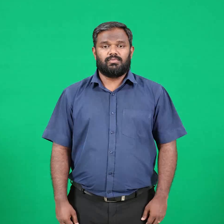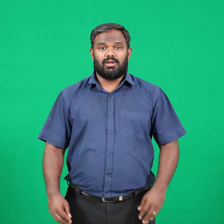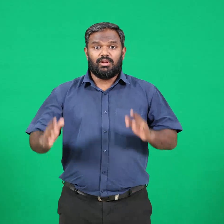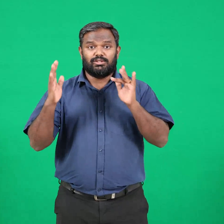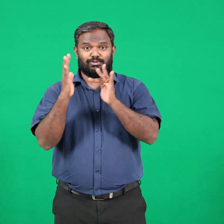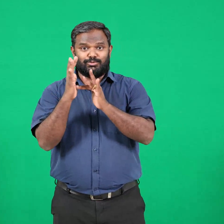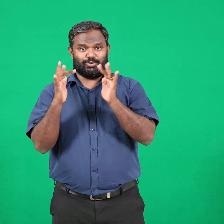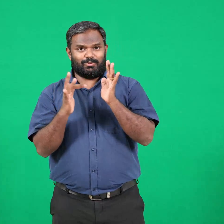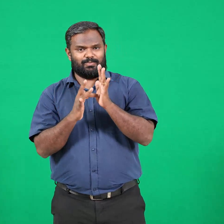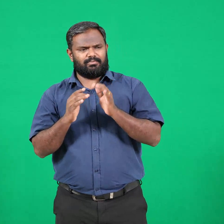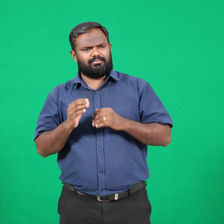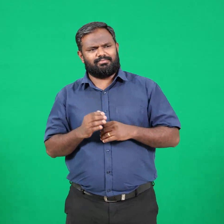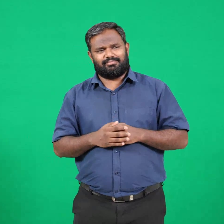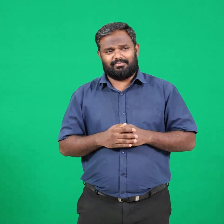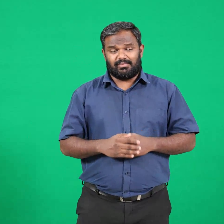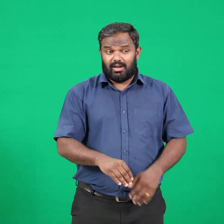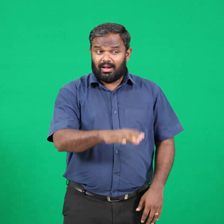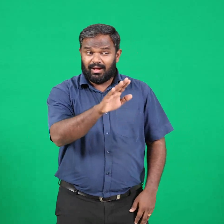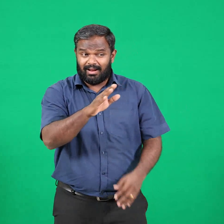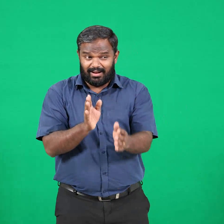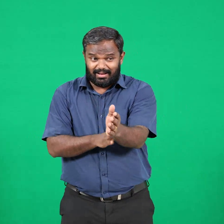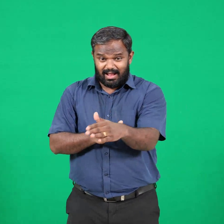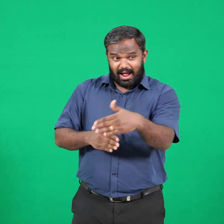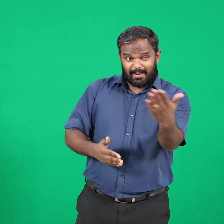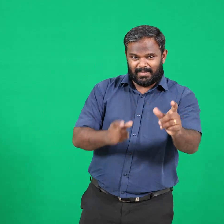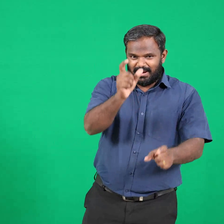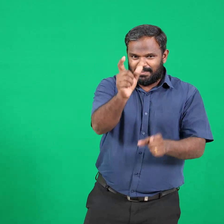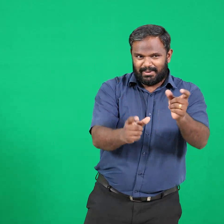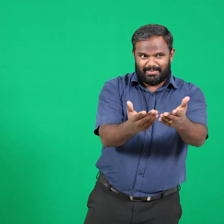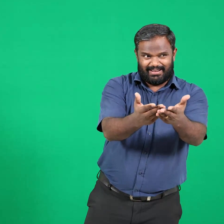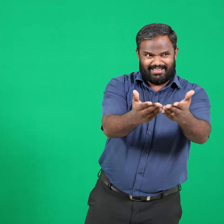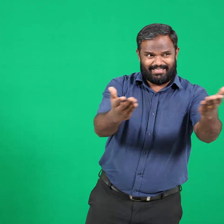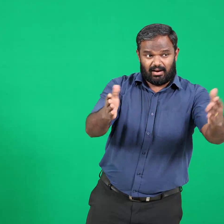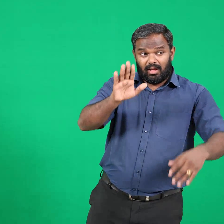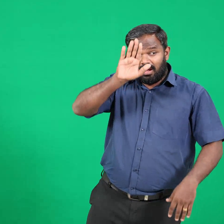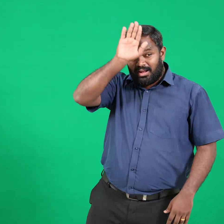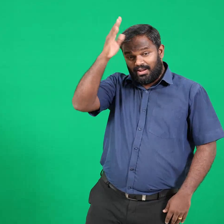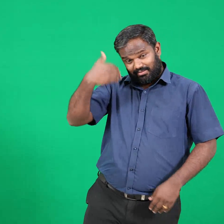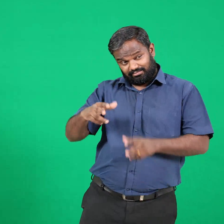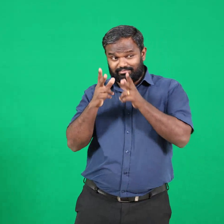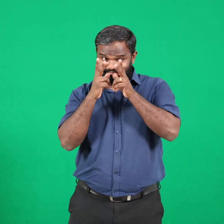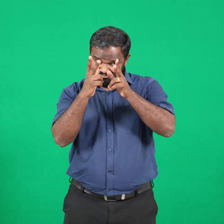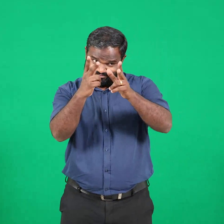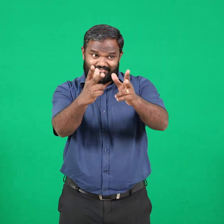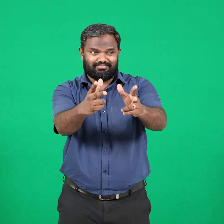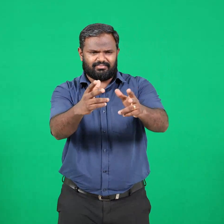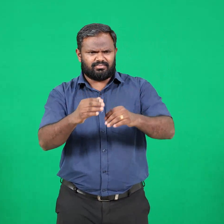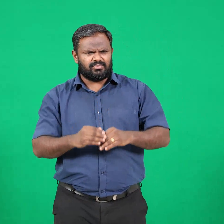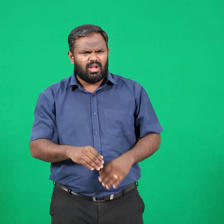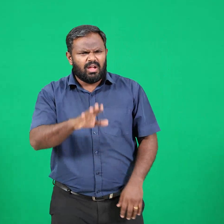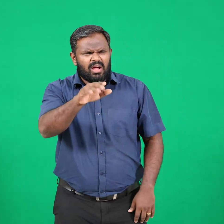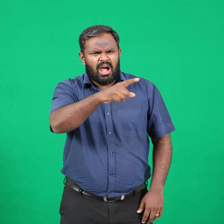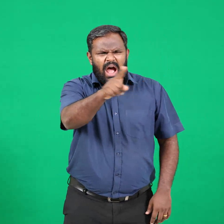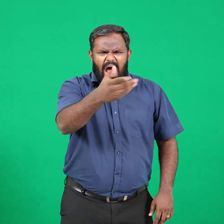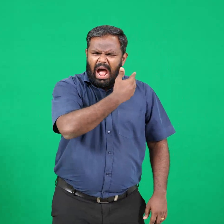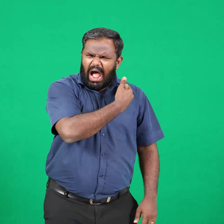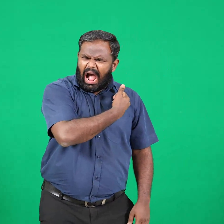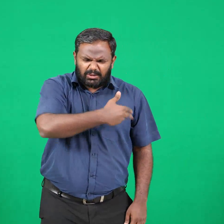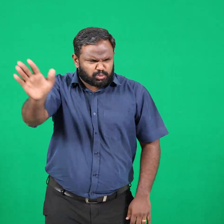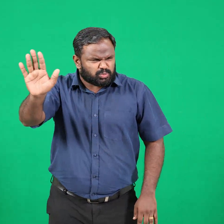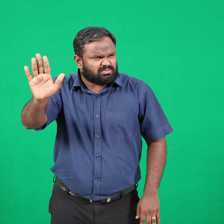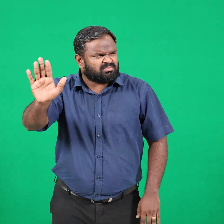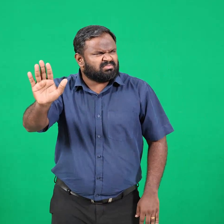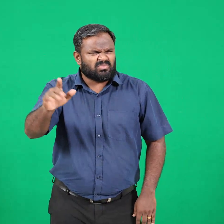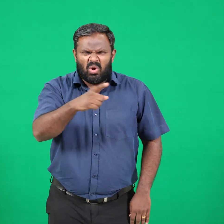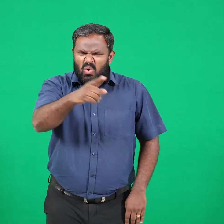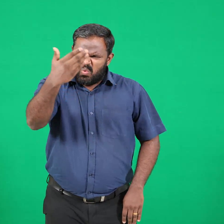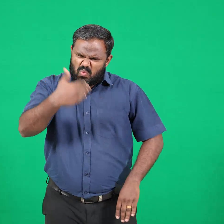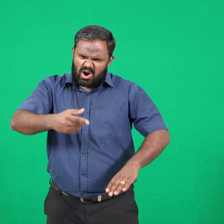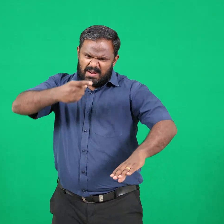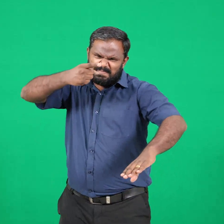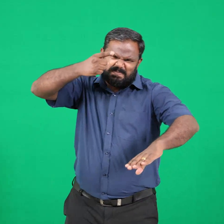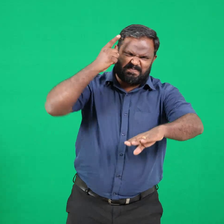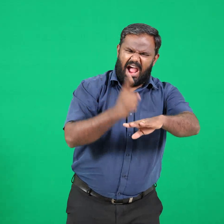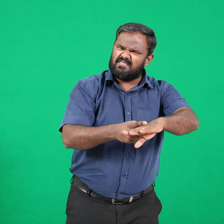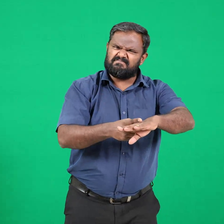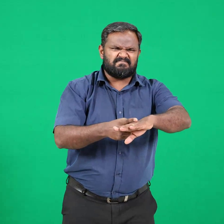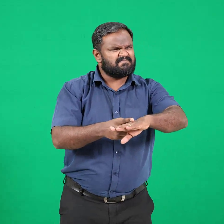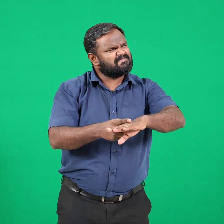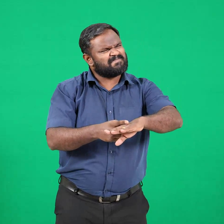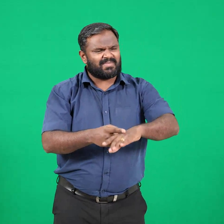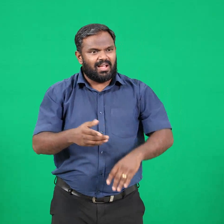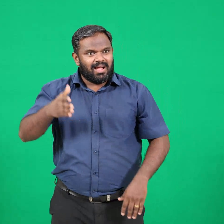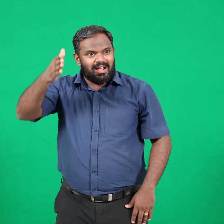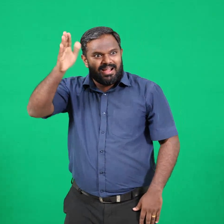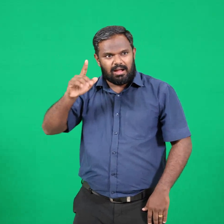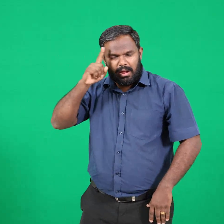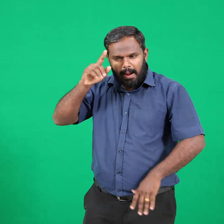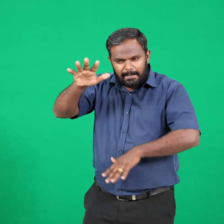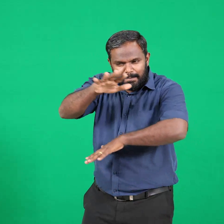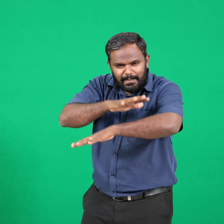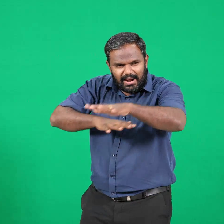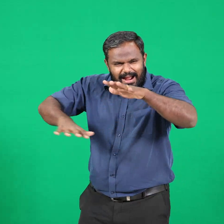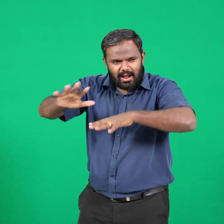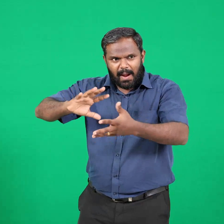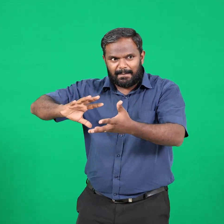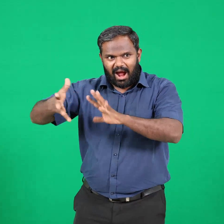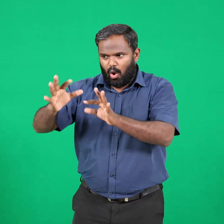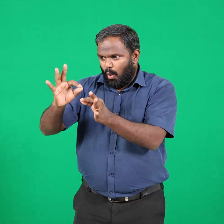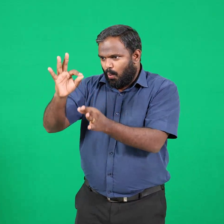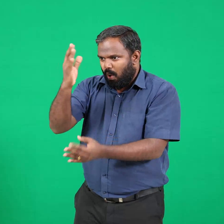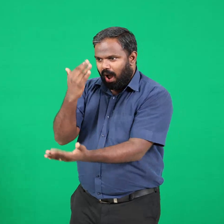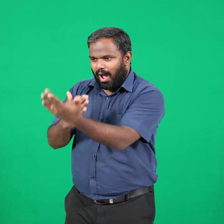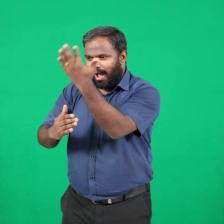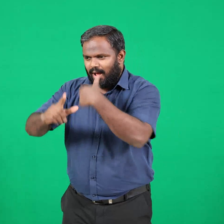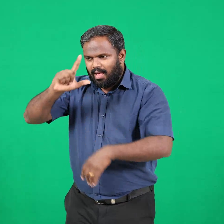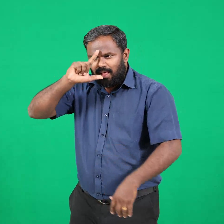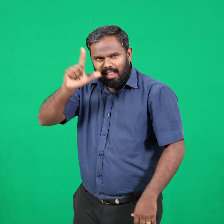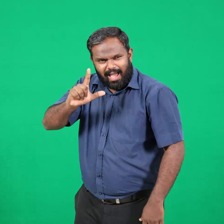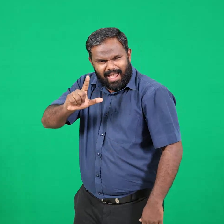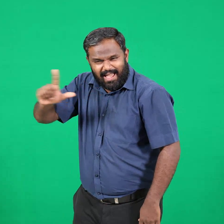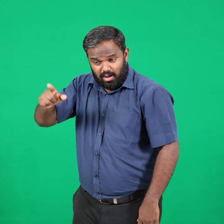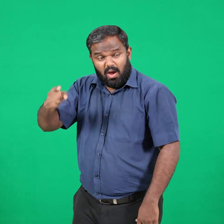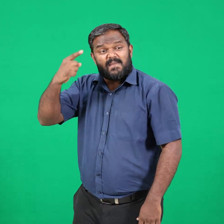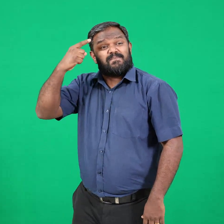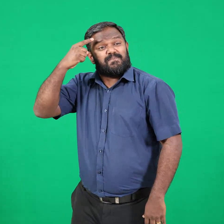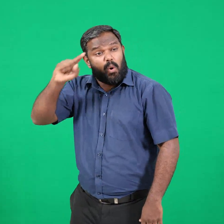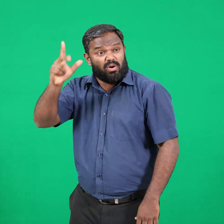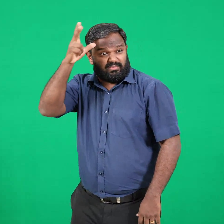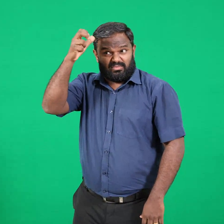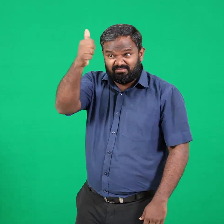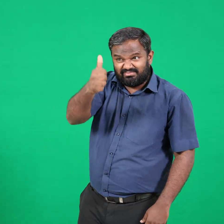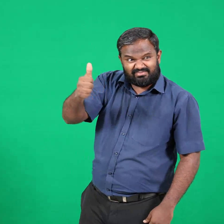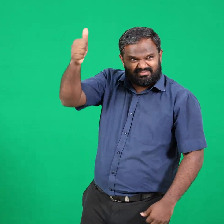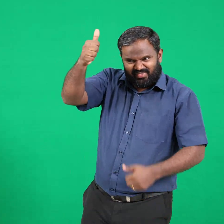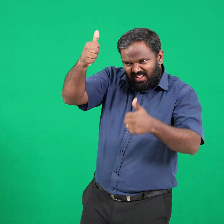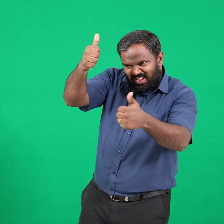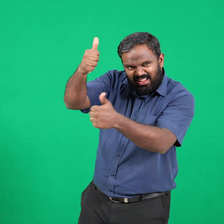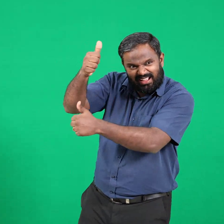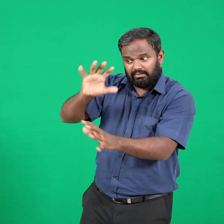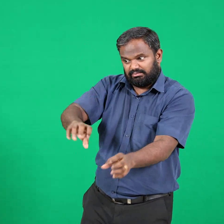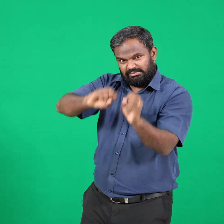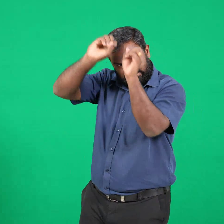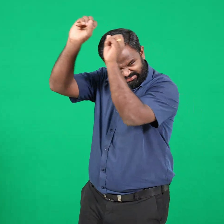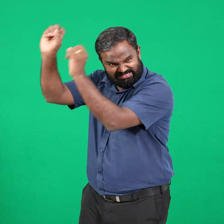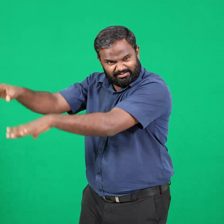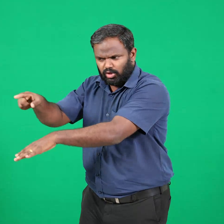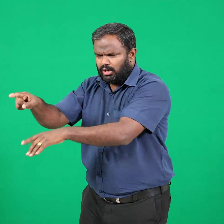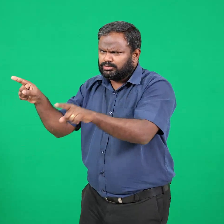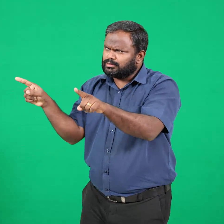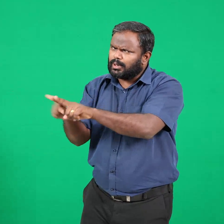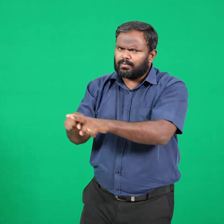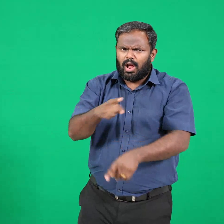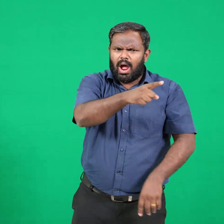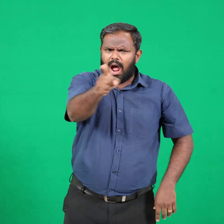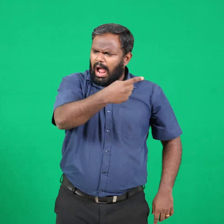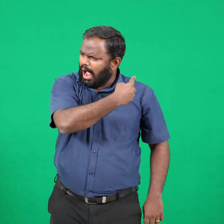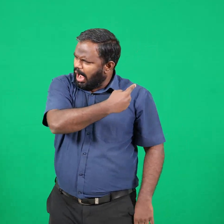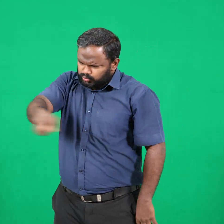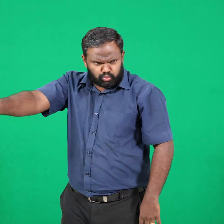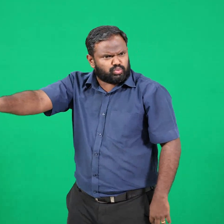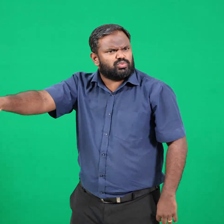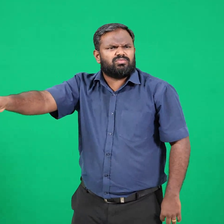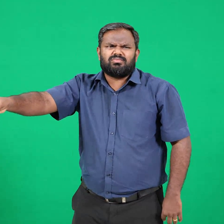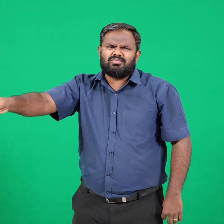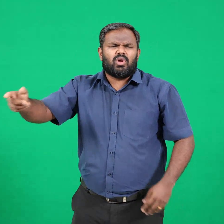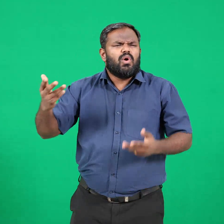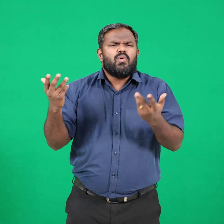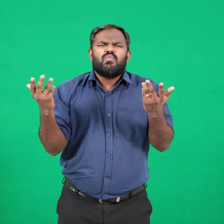Then He will say to those on His left, ' Depart from Me, you who are cursed, into the eternal fire prepared for the devil and his angels.